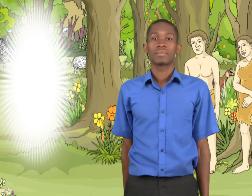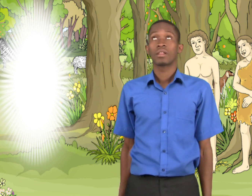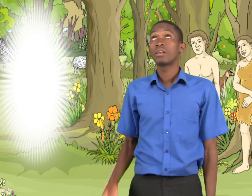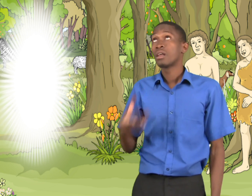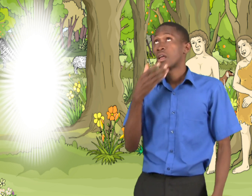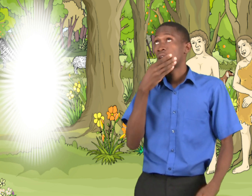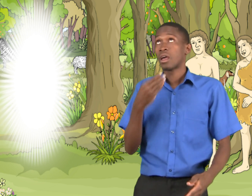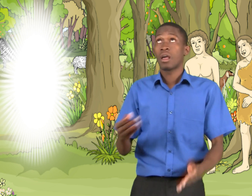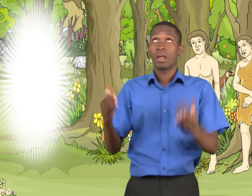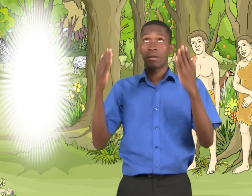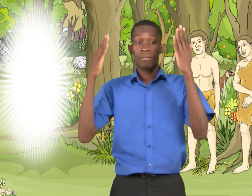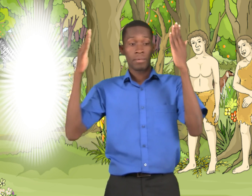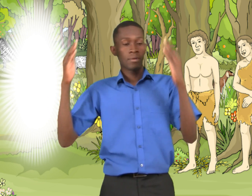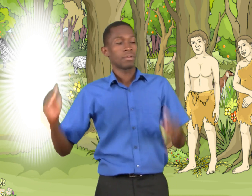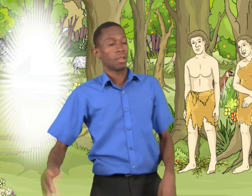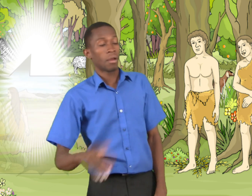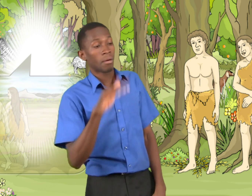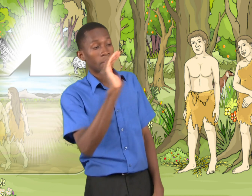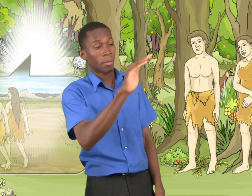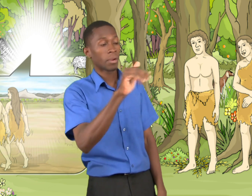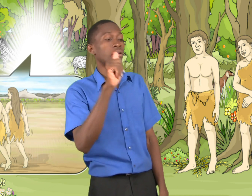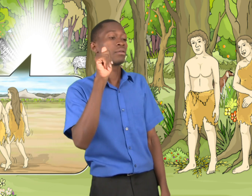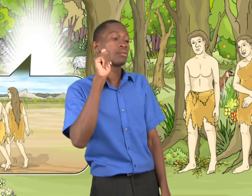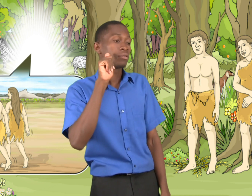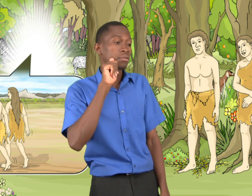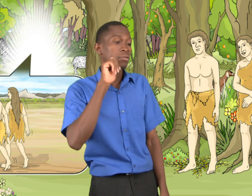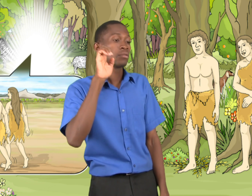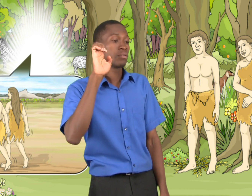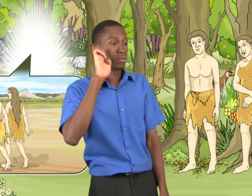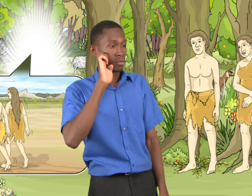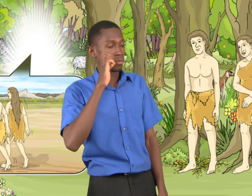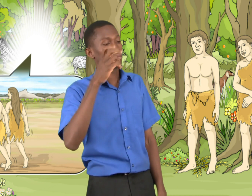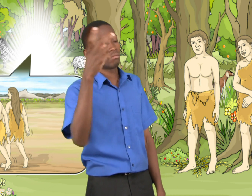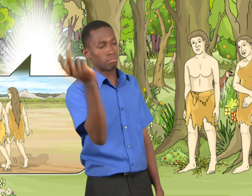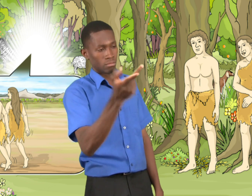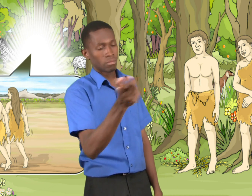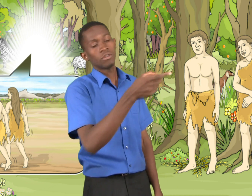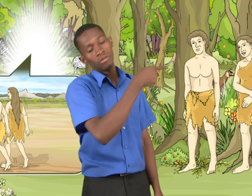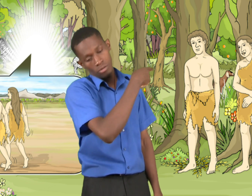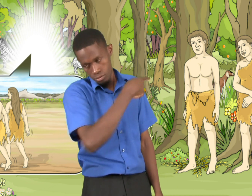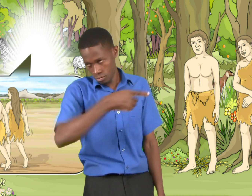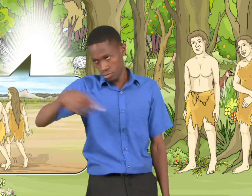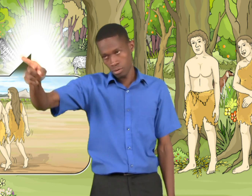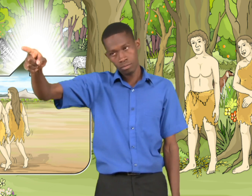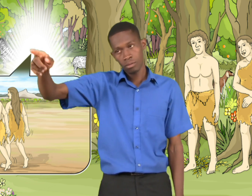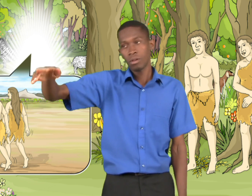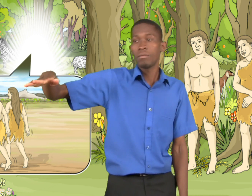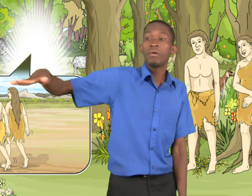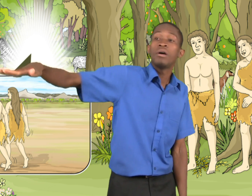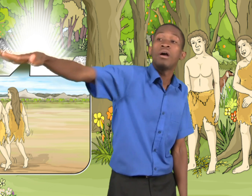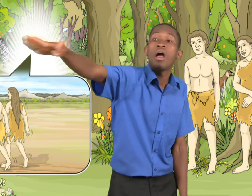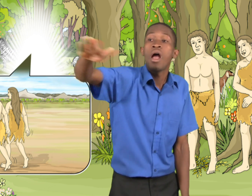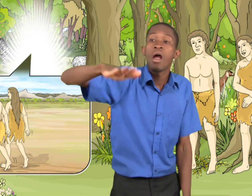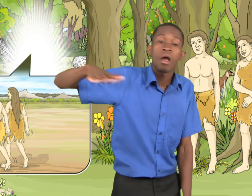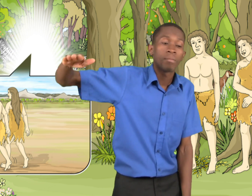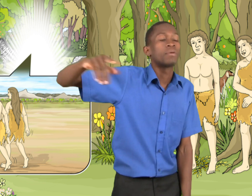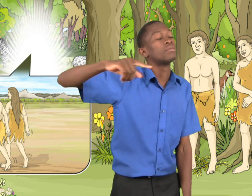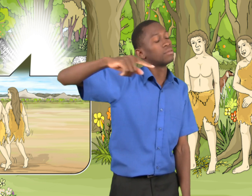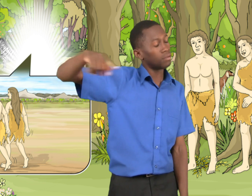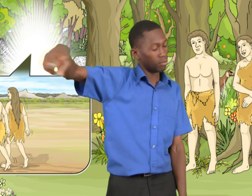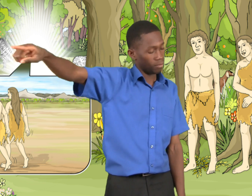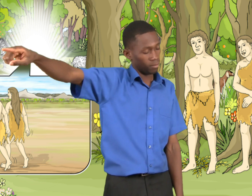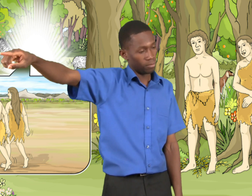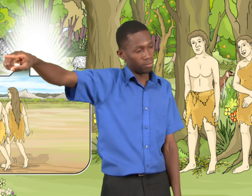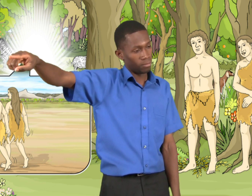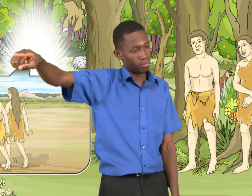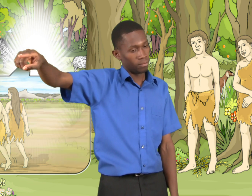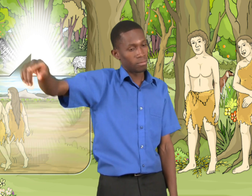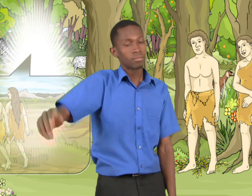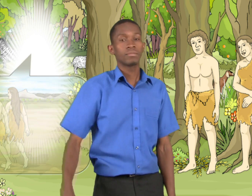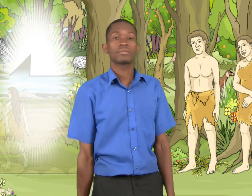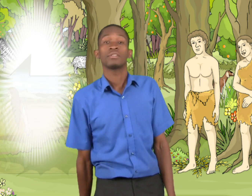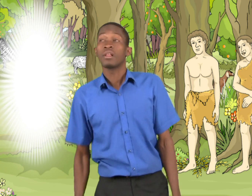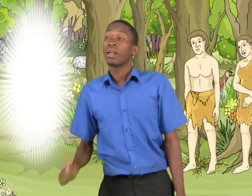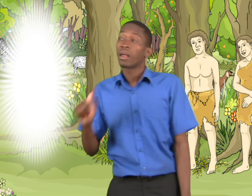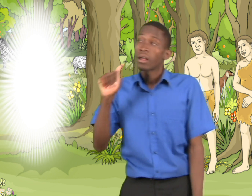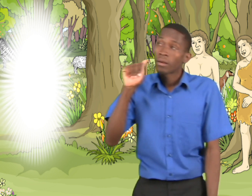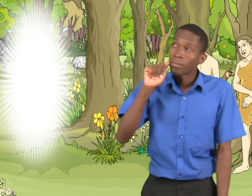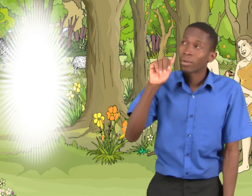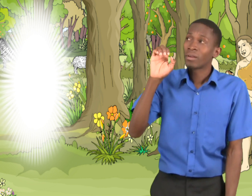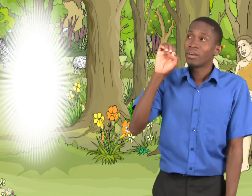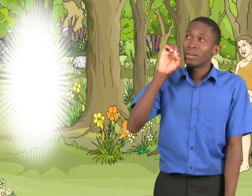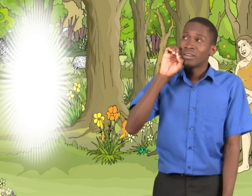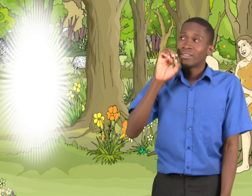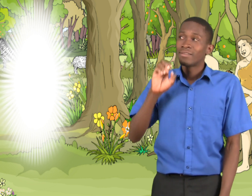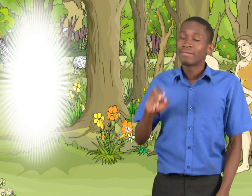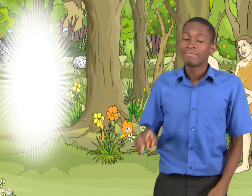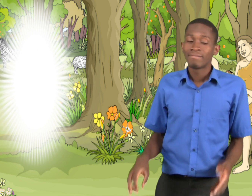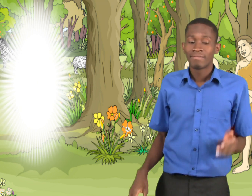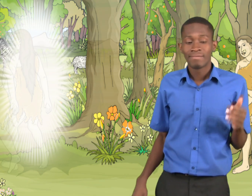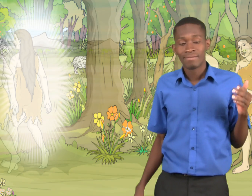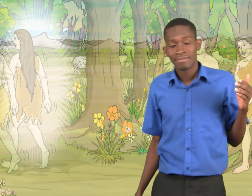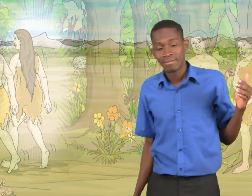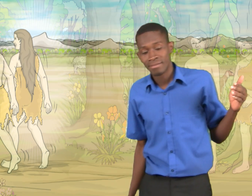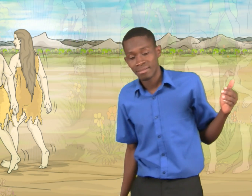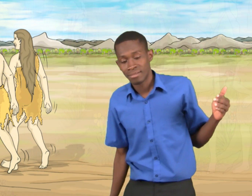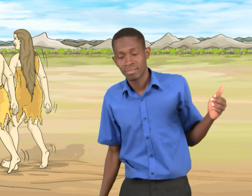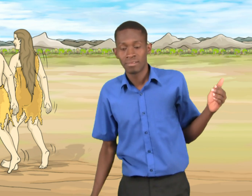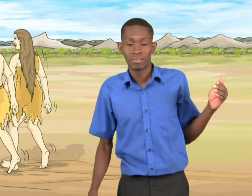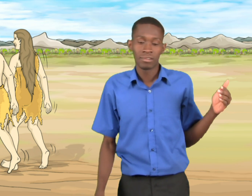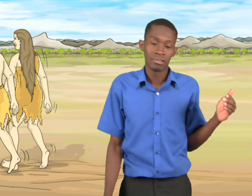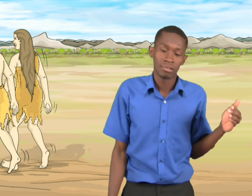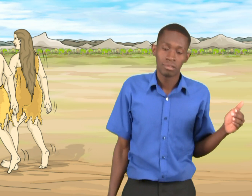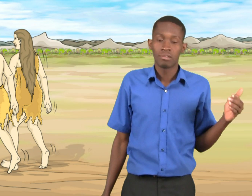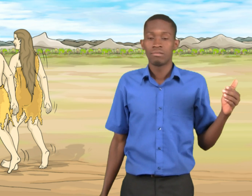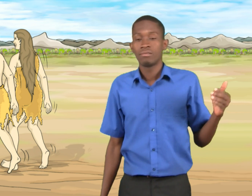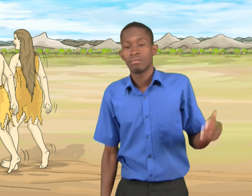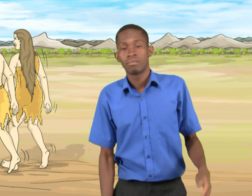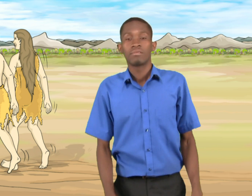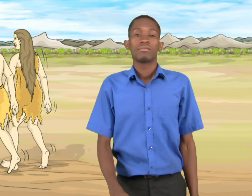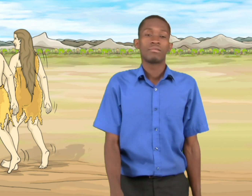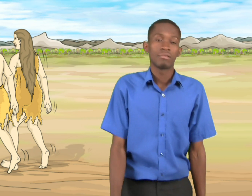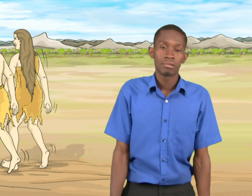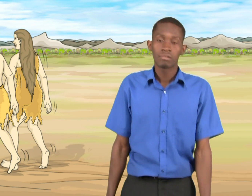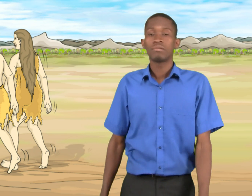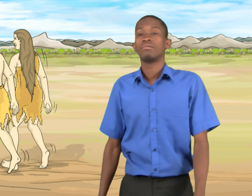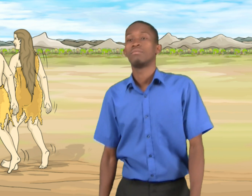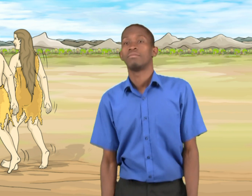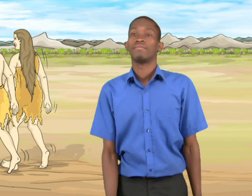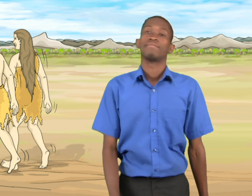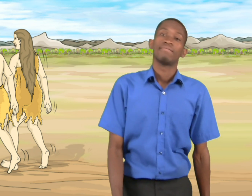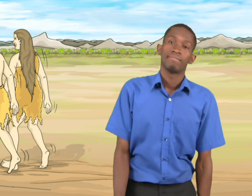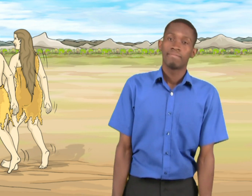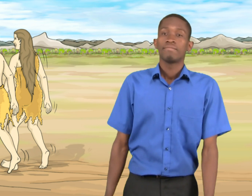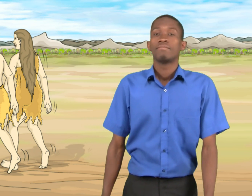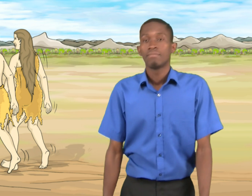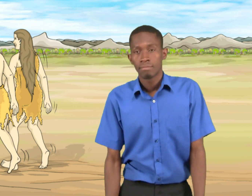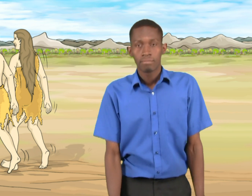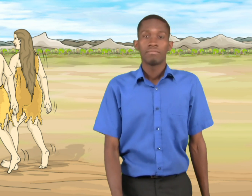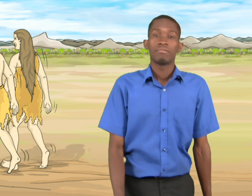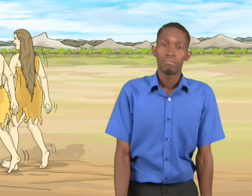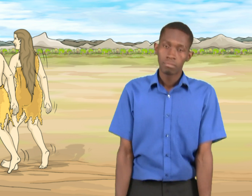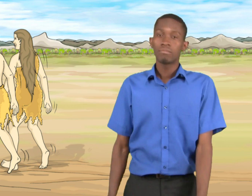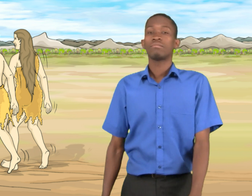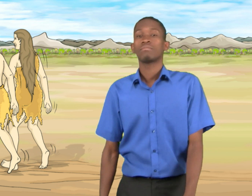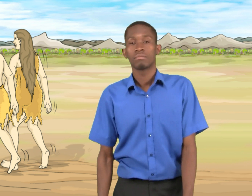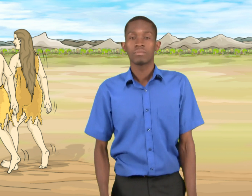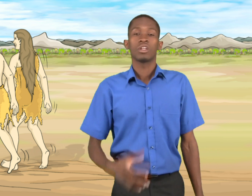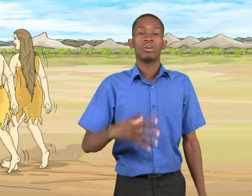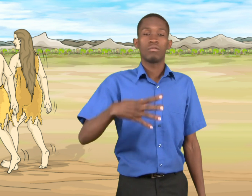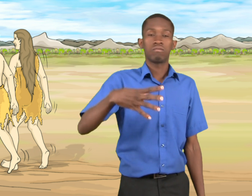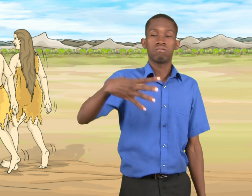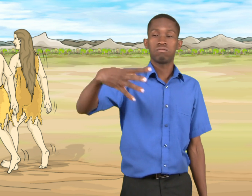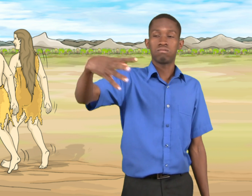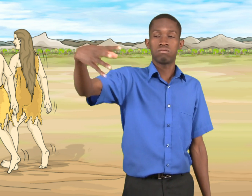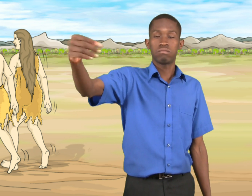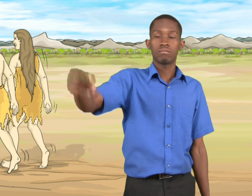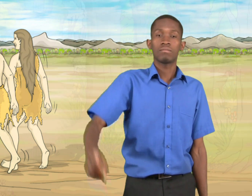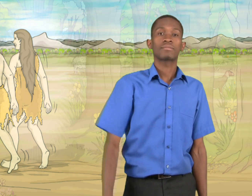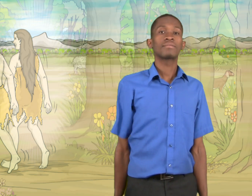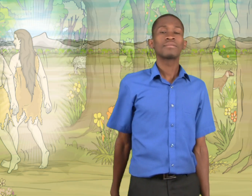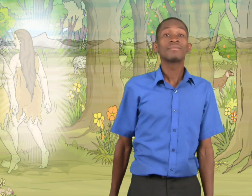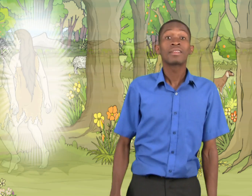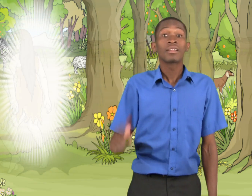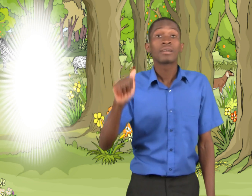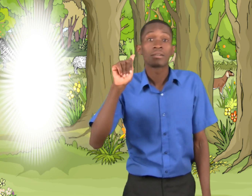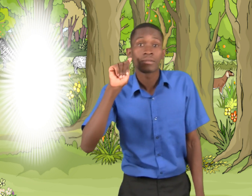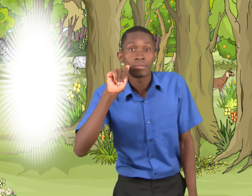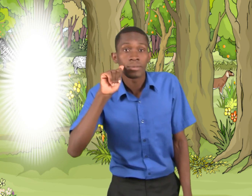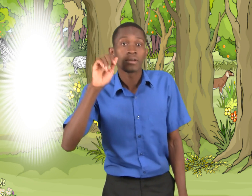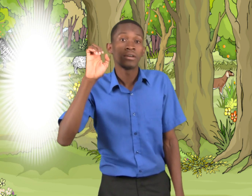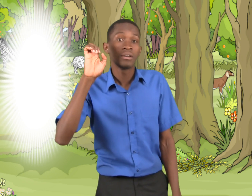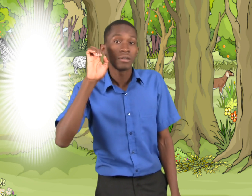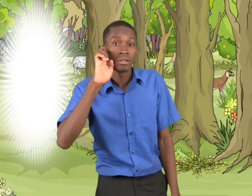Therefore the LORD God banished him from the Garden of Eden to work the ground from which he had been taken.